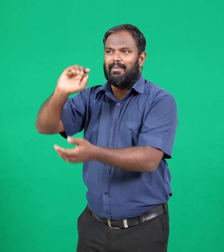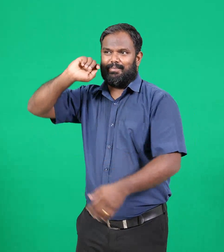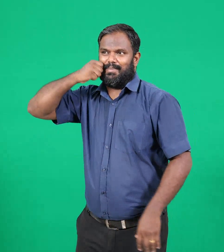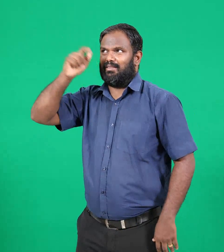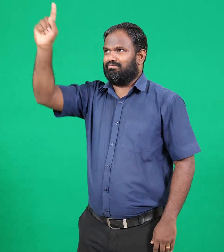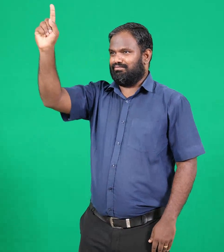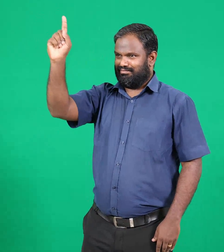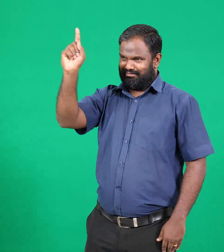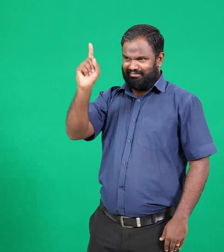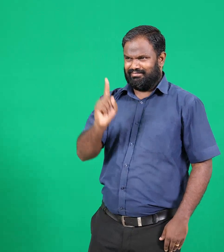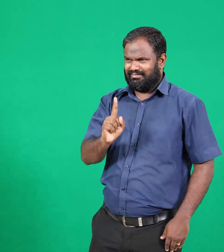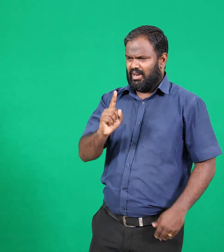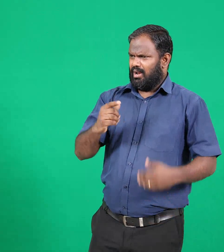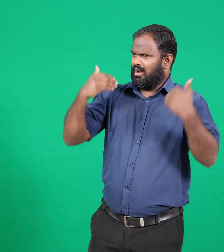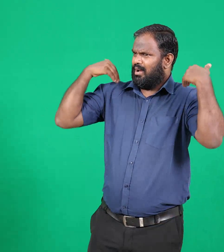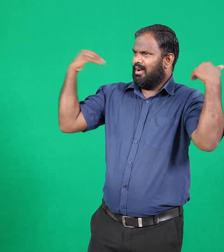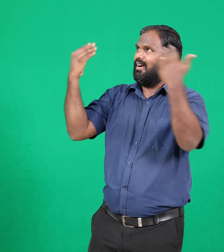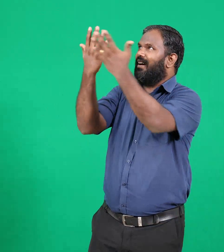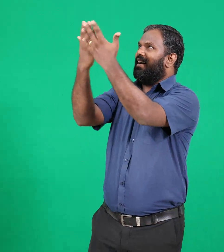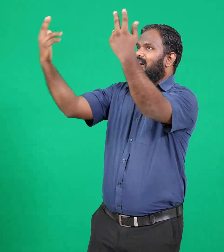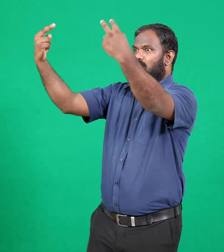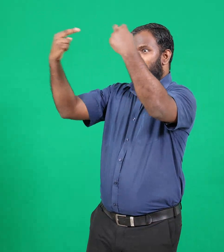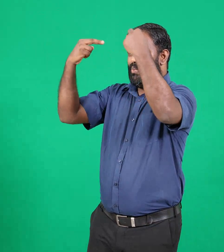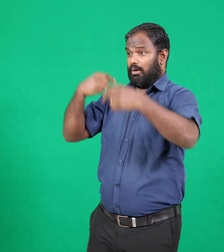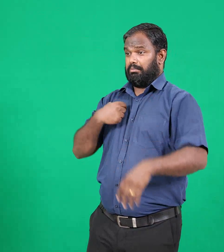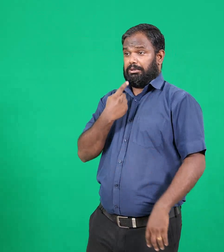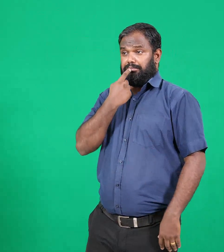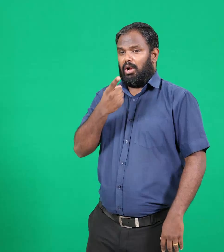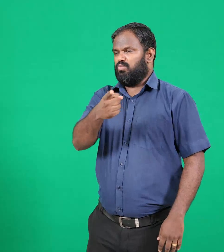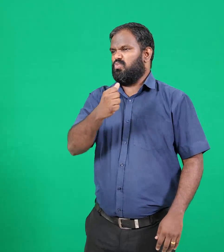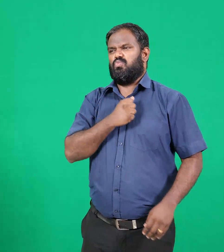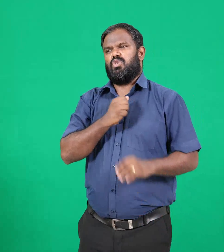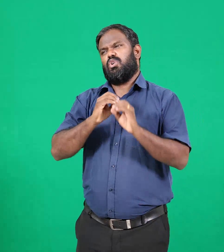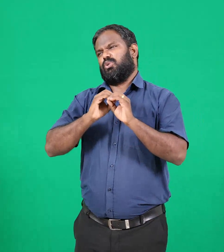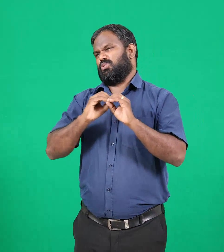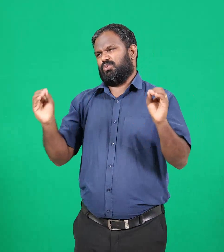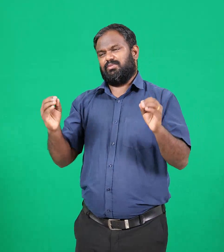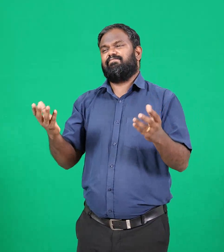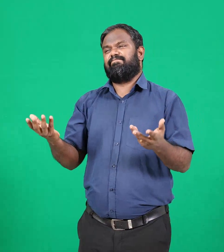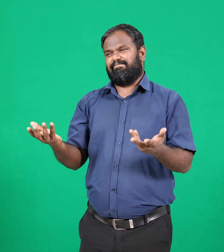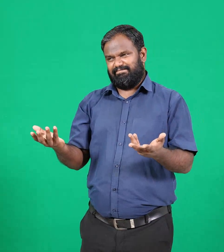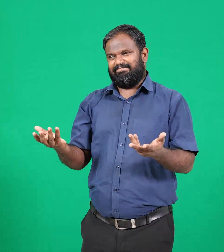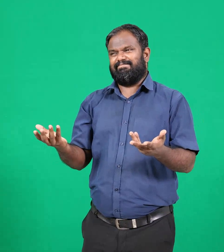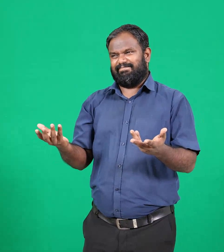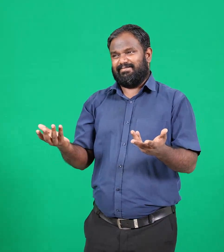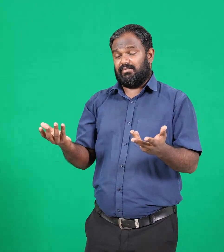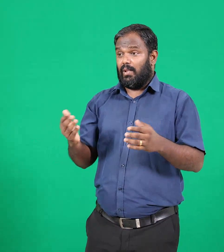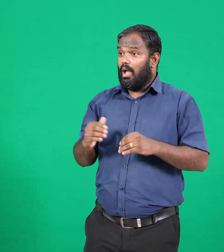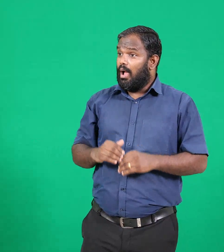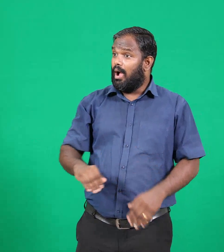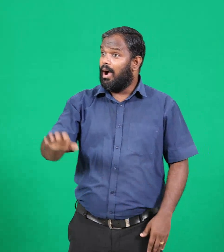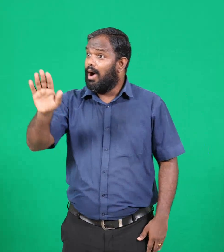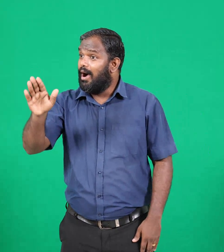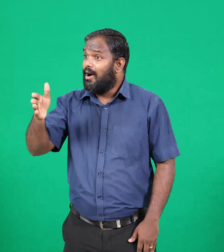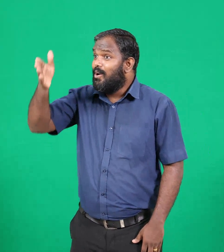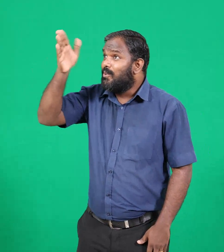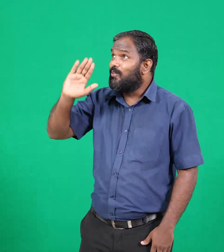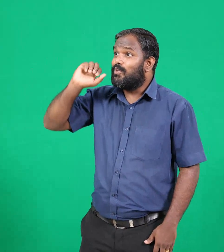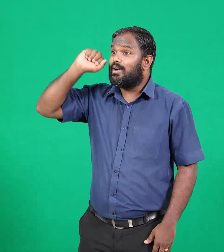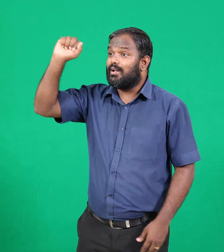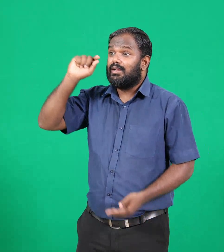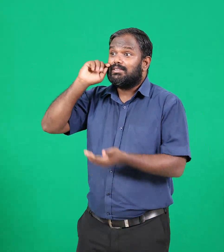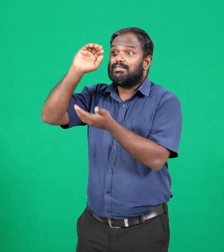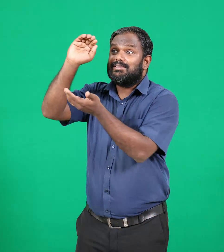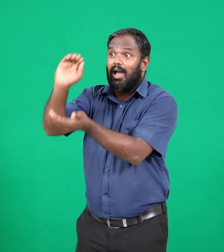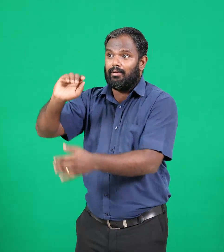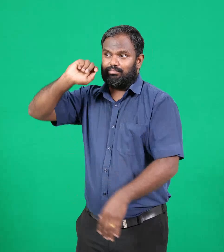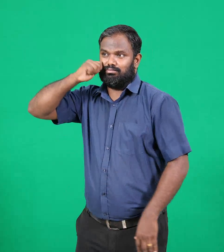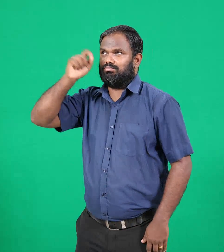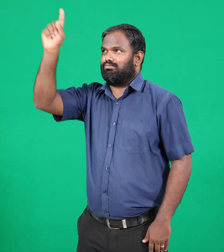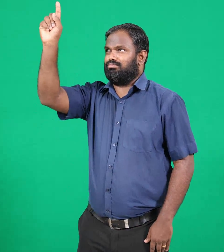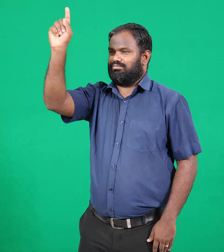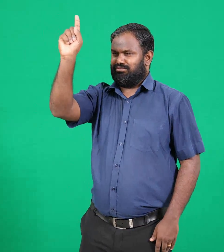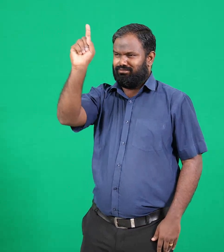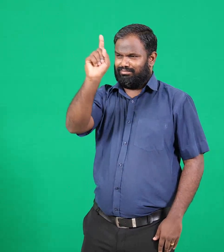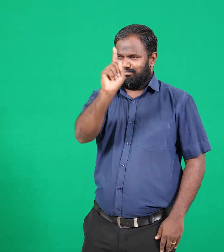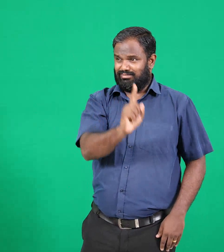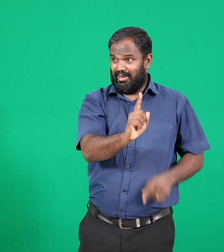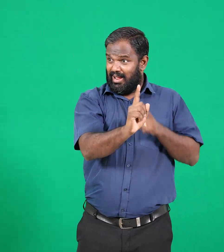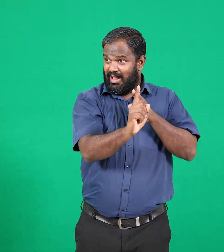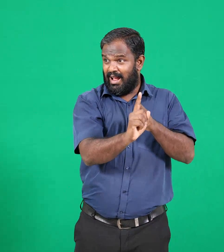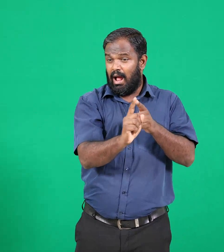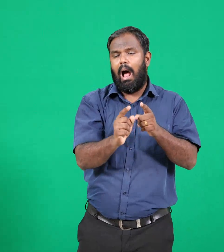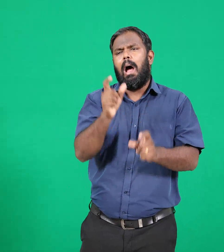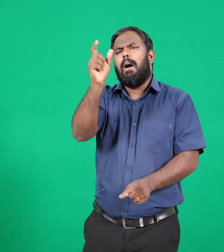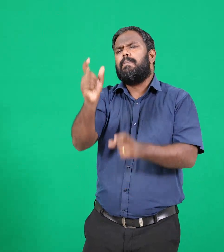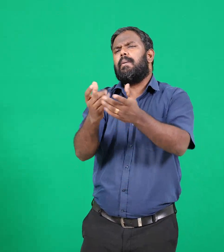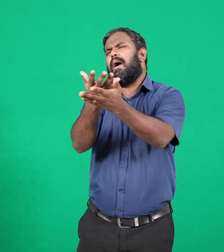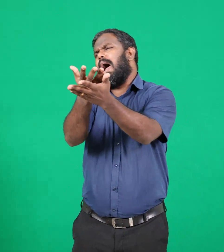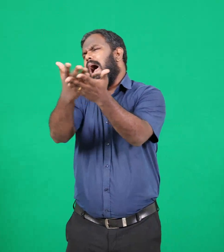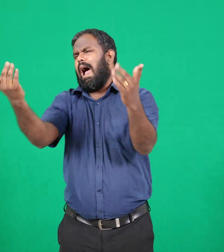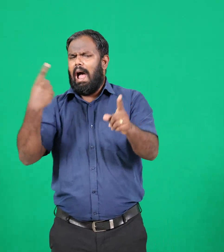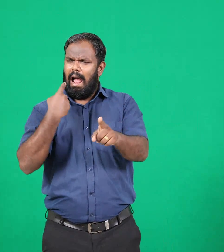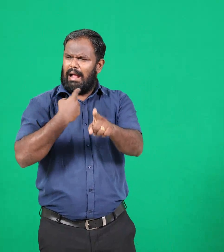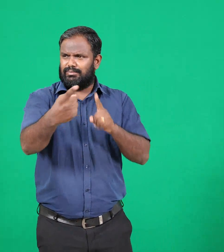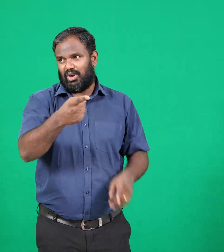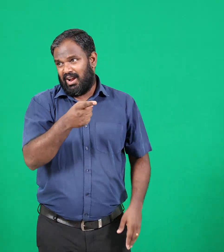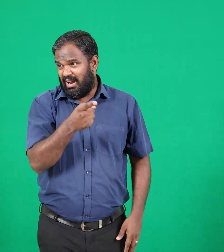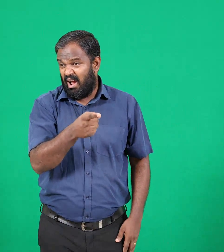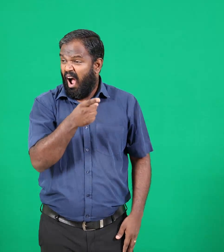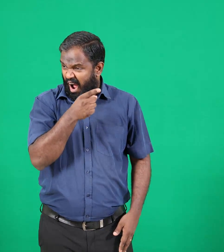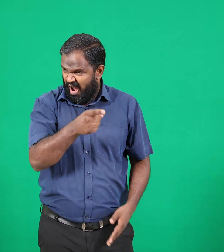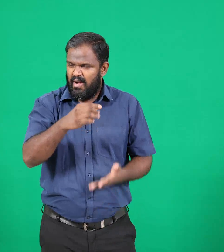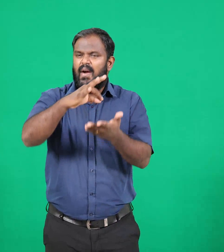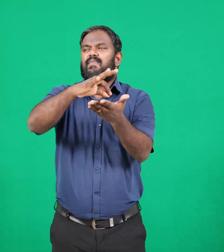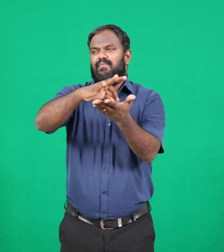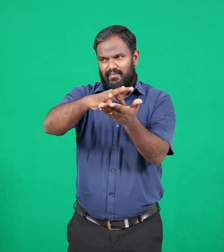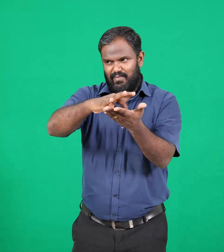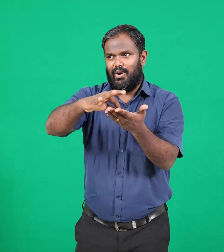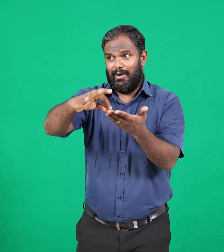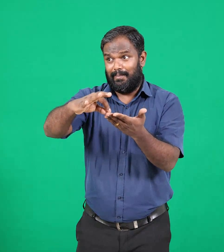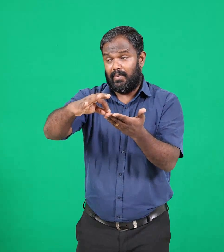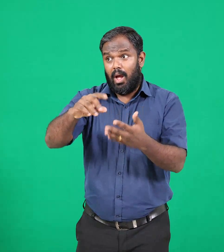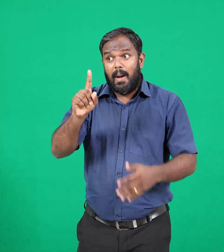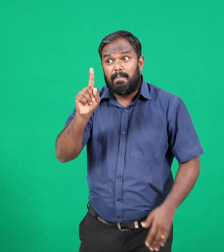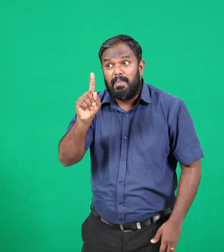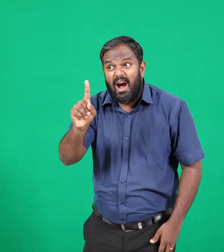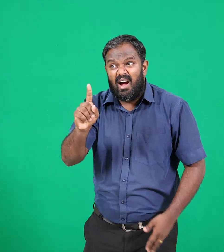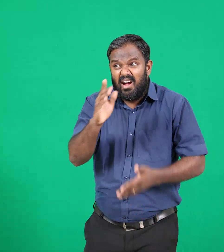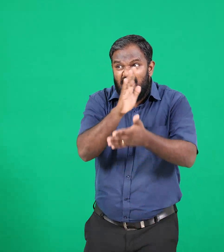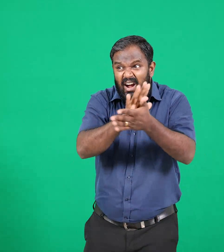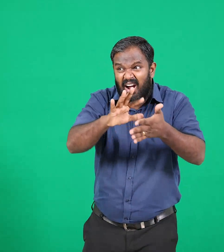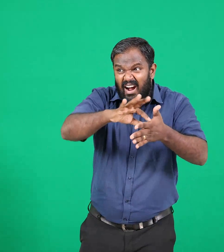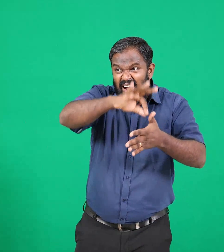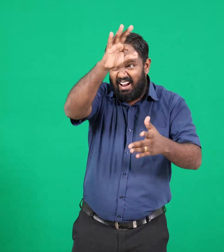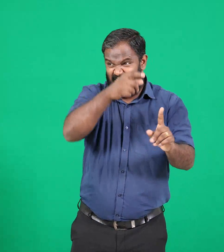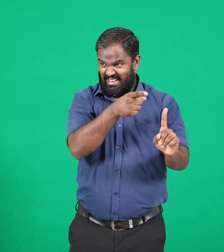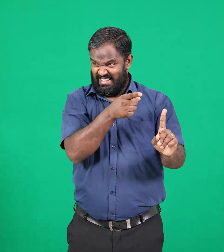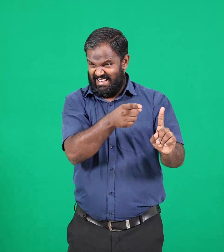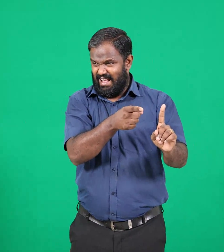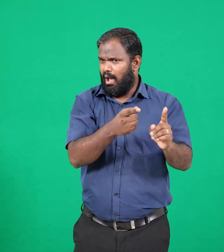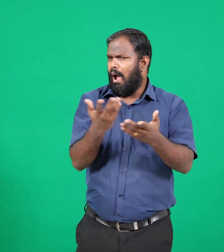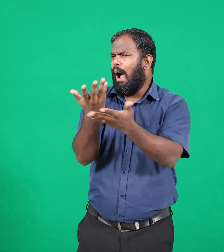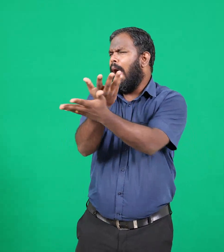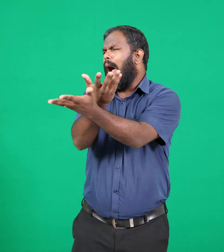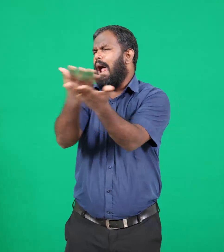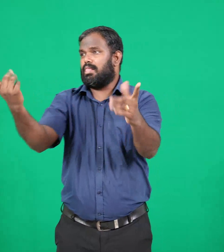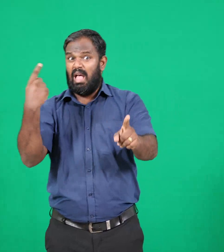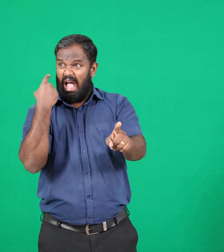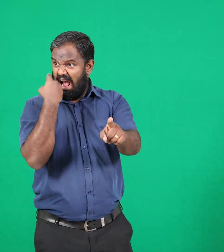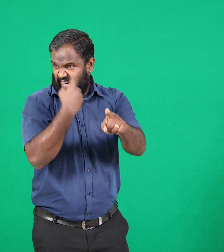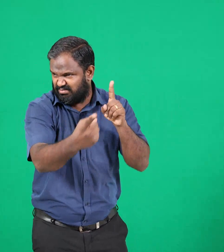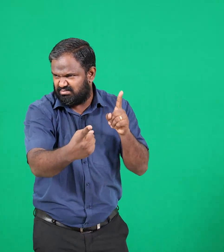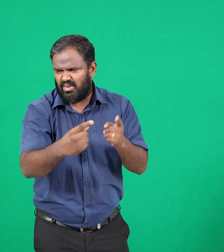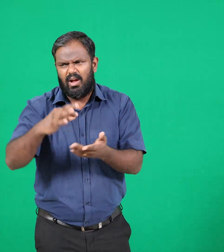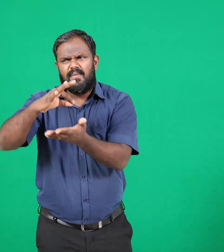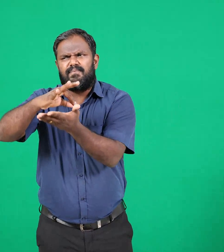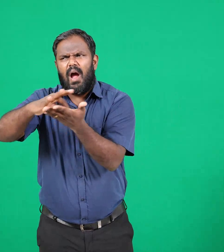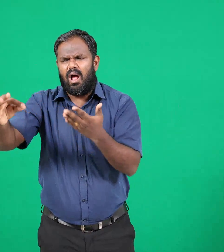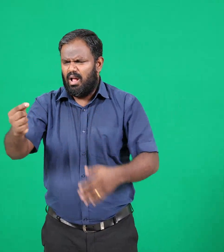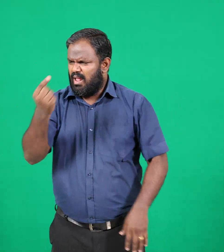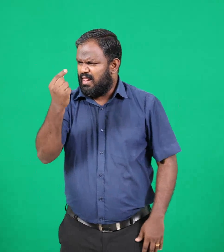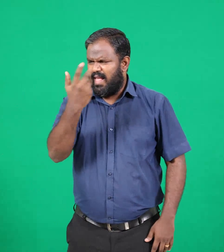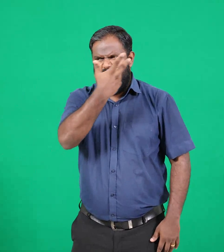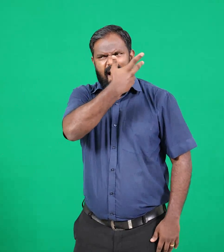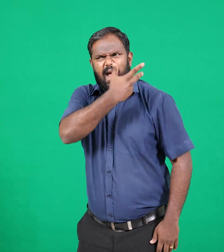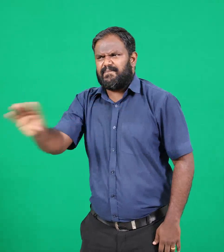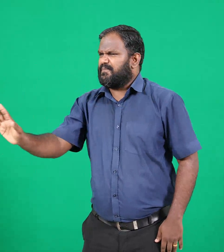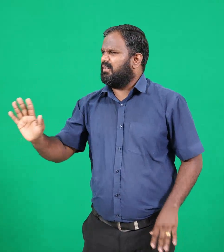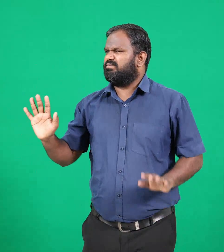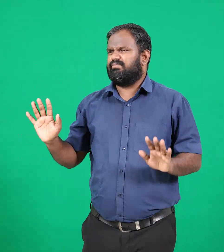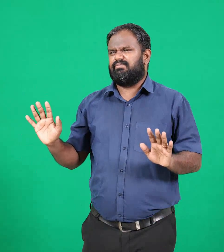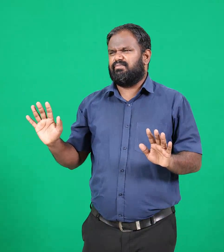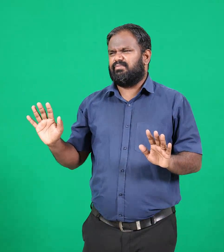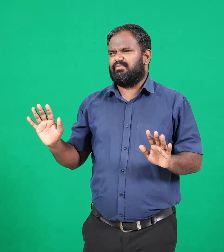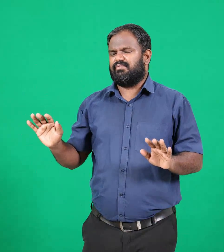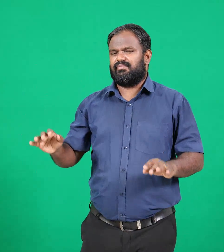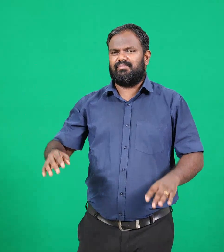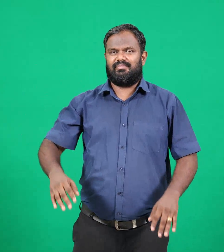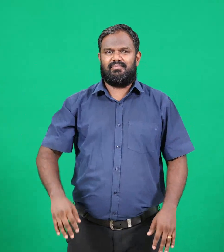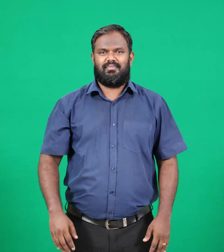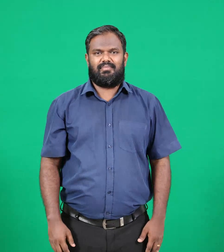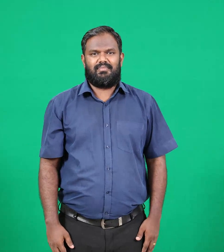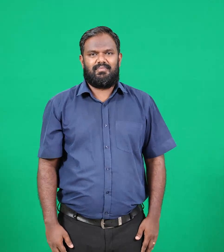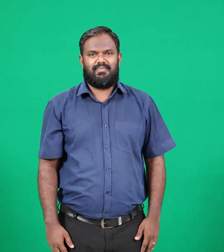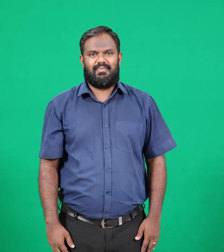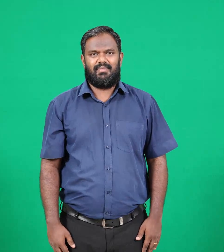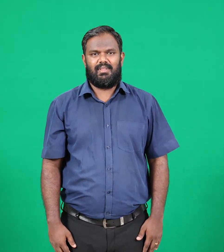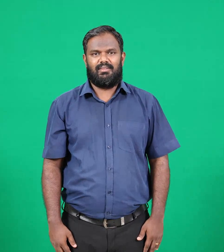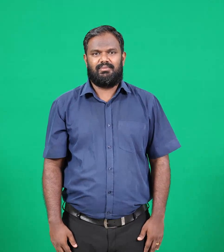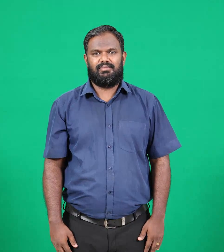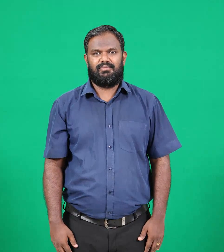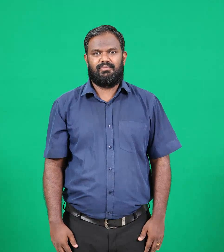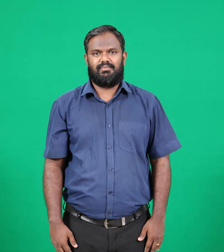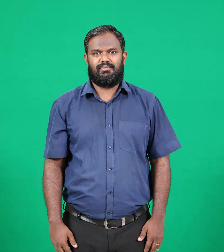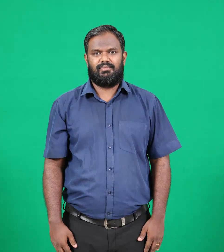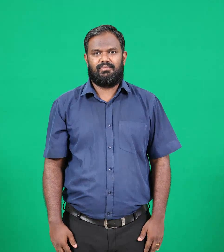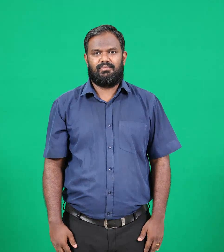And everyone who speaks a word against the Son of Man will be forgiven, but whoever blasphemes against the Holy Spirit will not be forgiven.